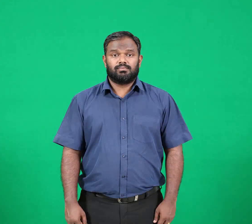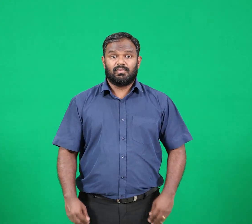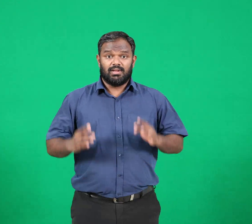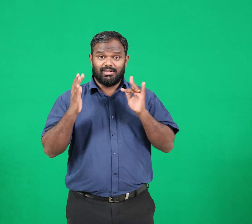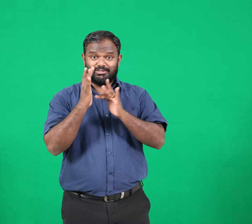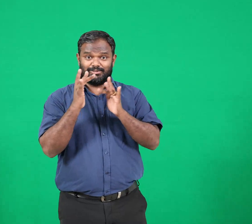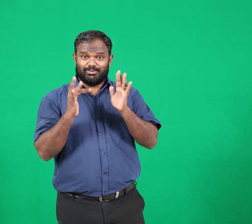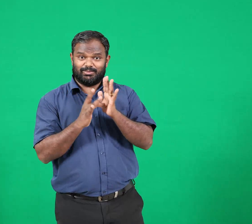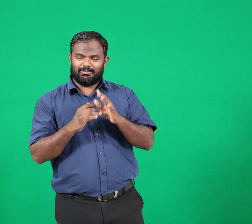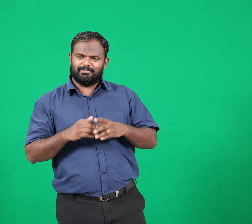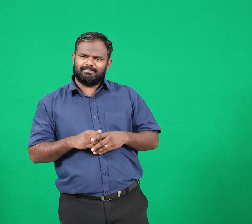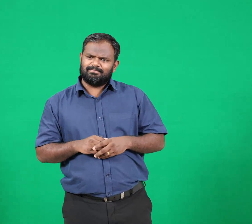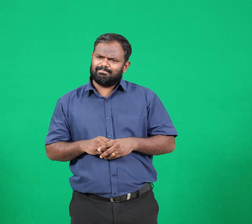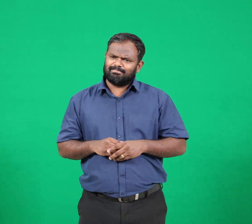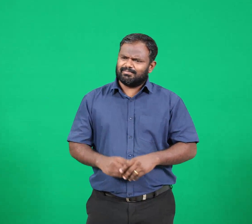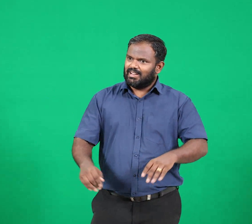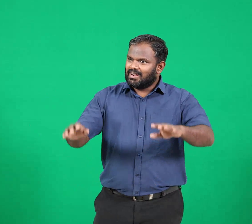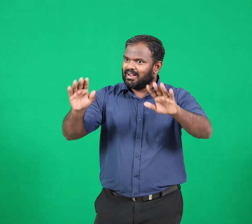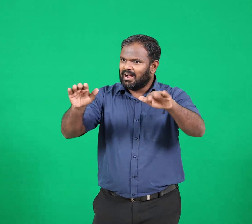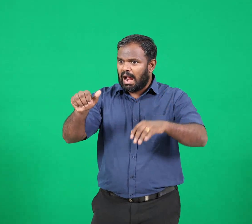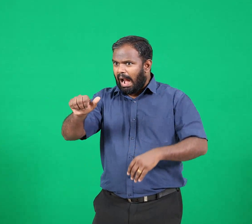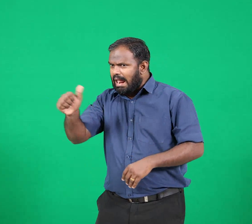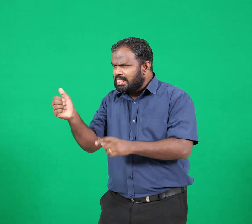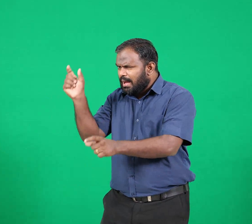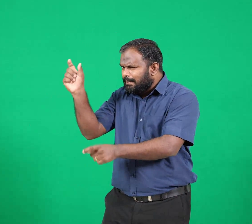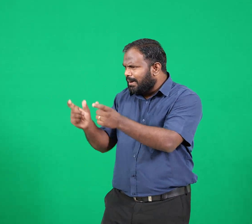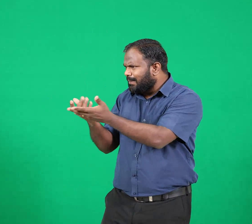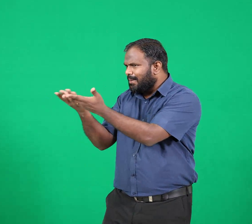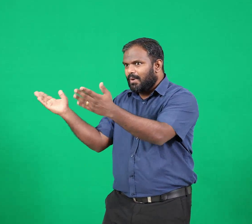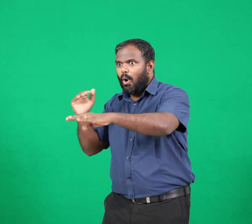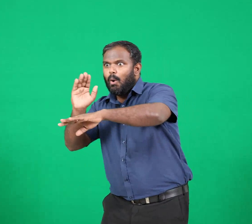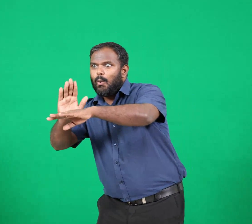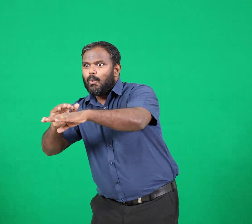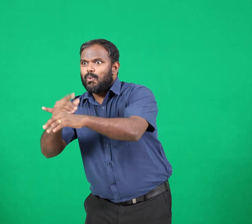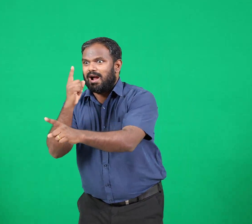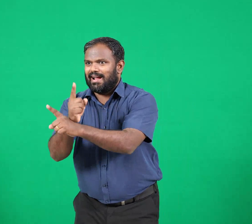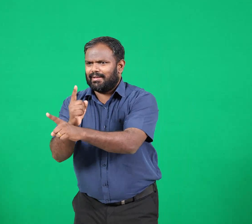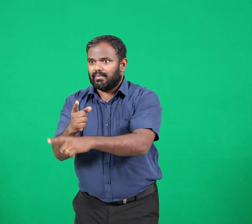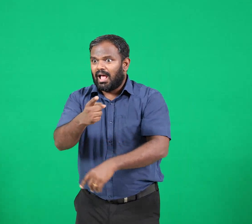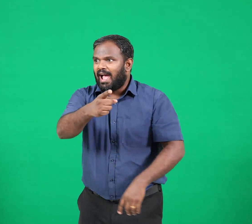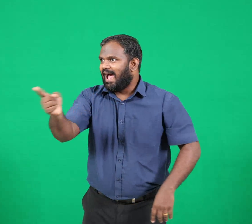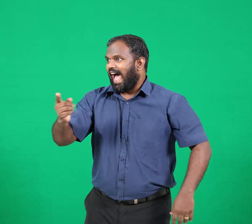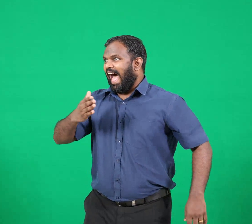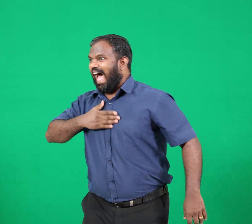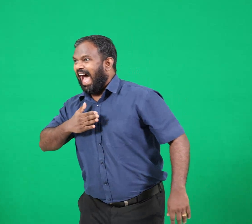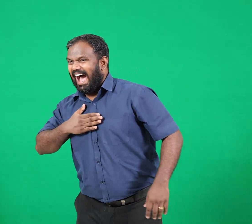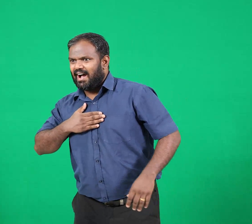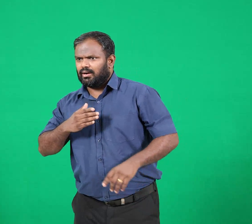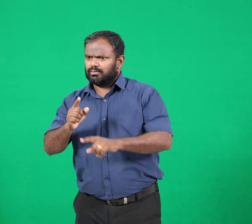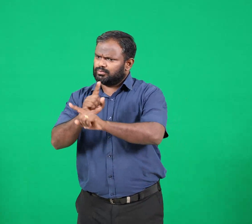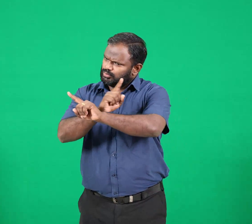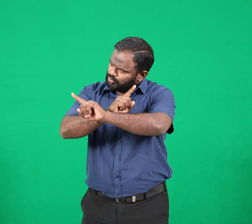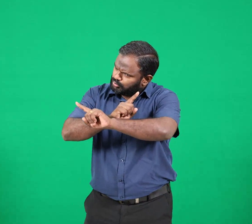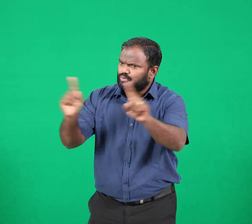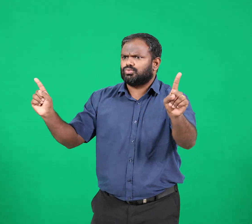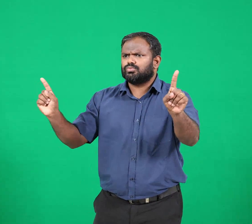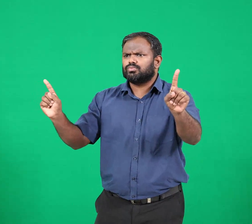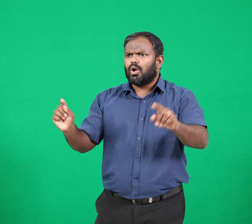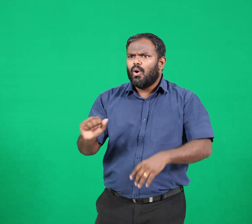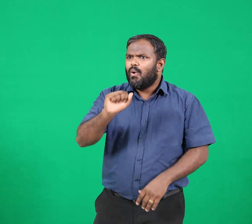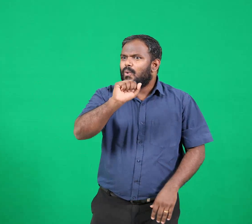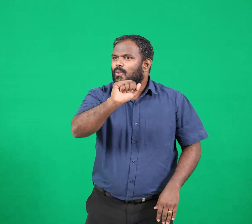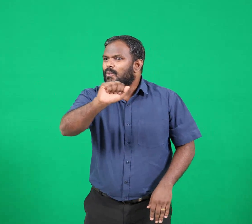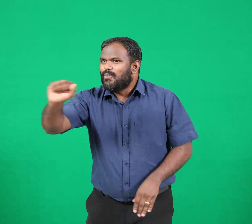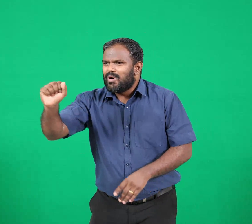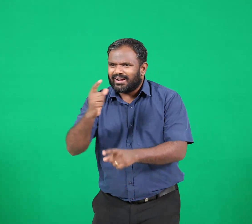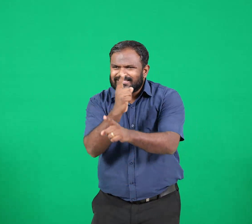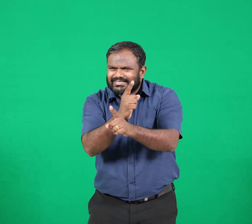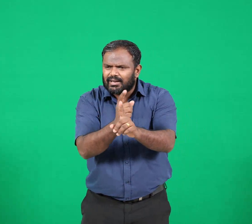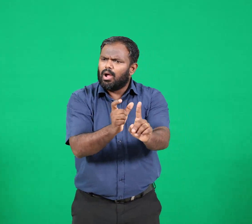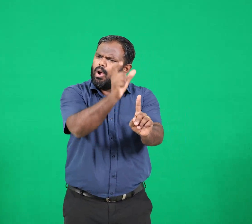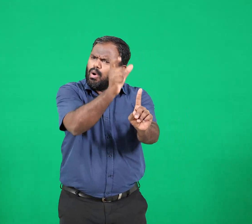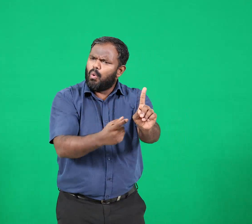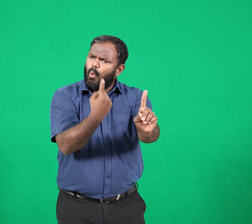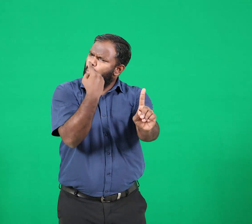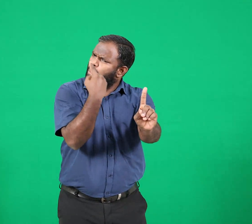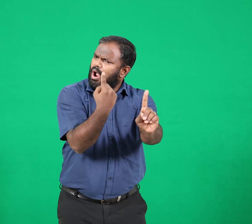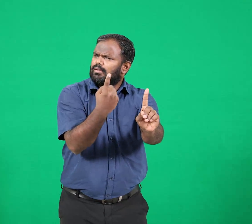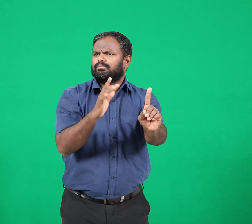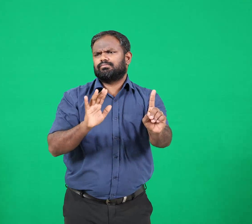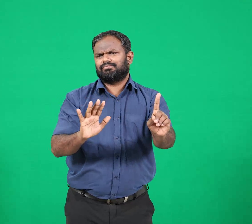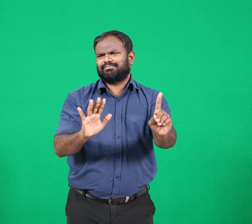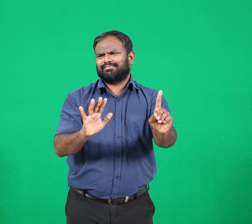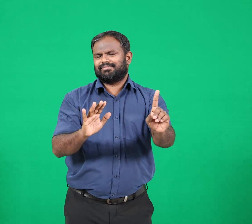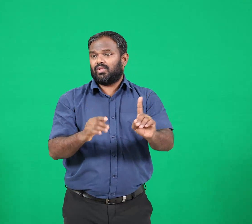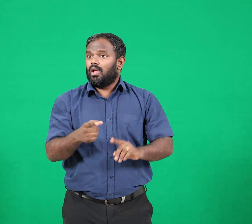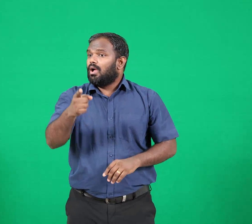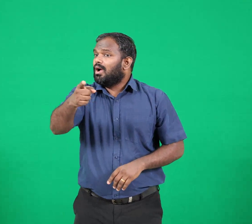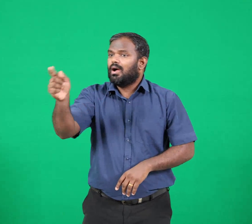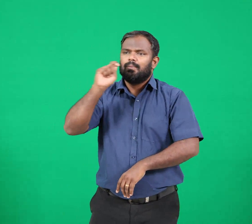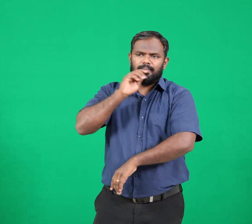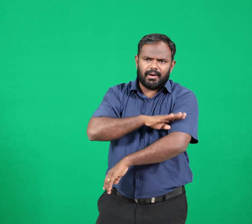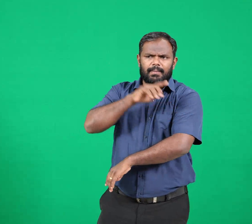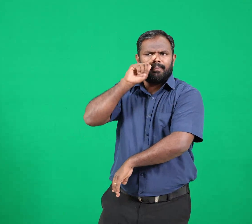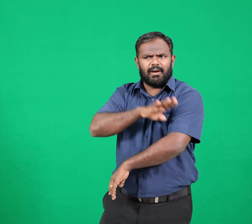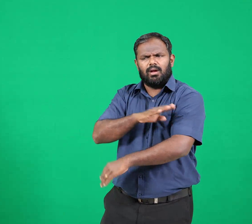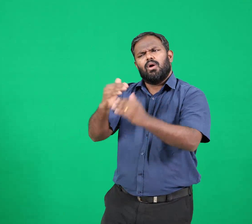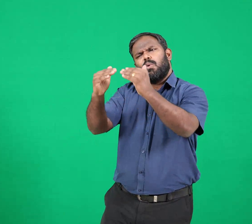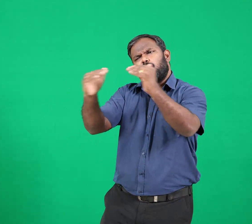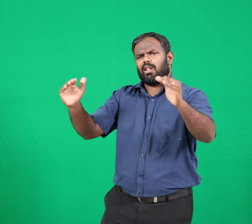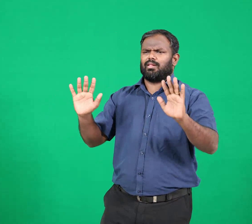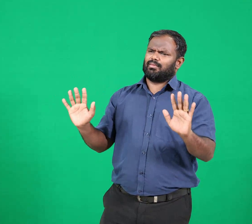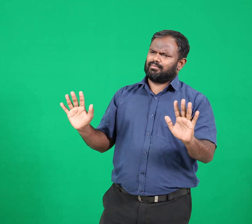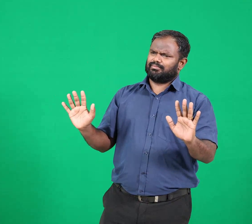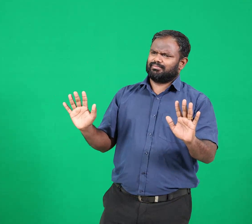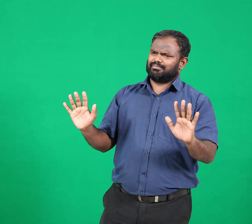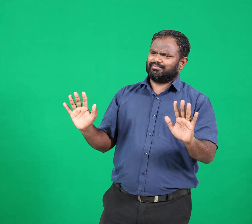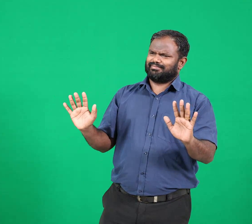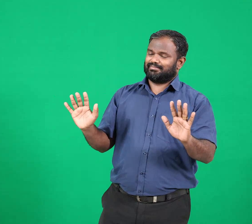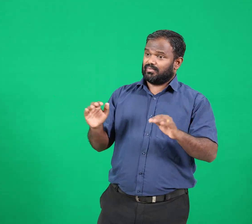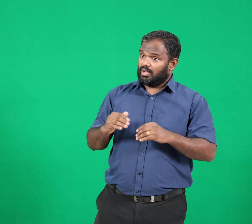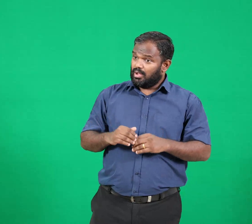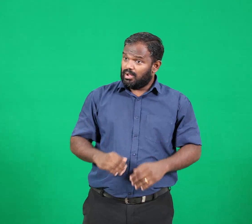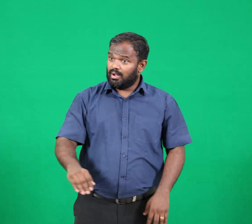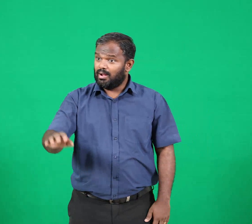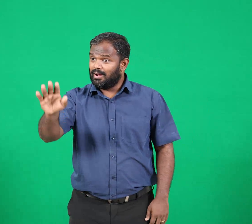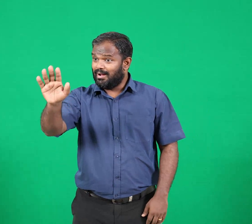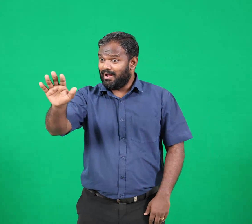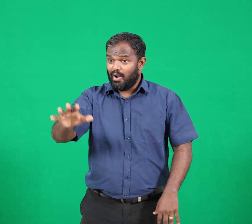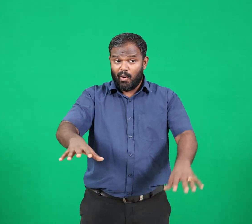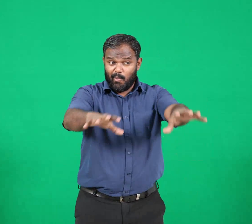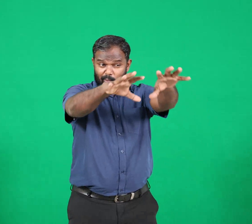But you are not to be called ' Rabbi,' for you have one Teacher, and you are all brothers.